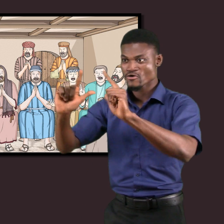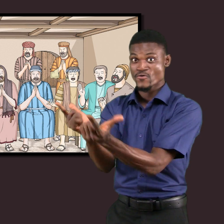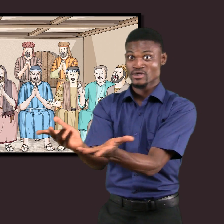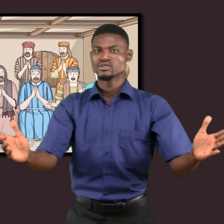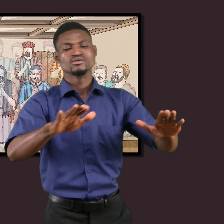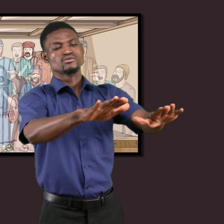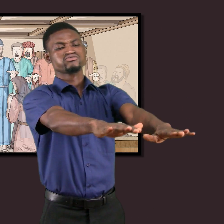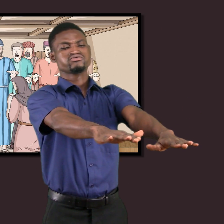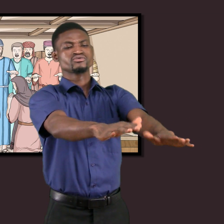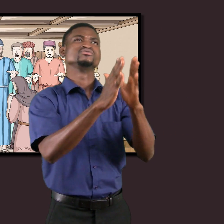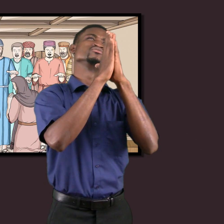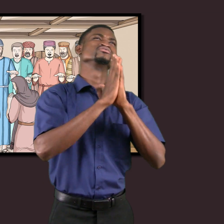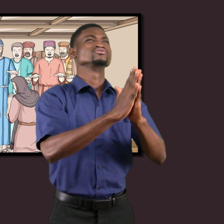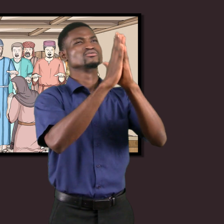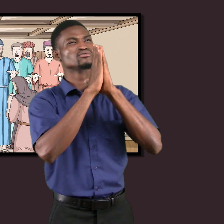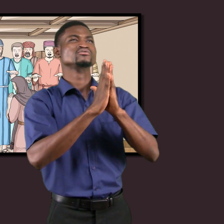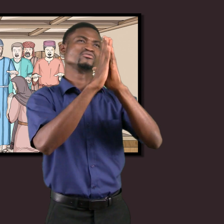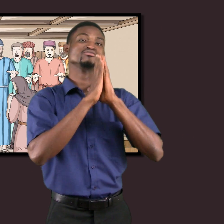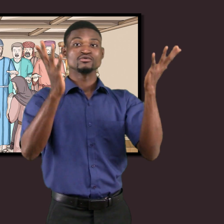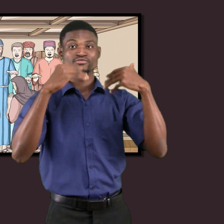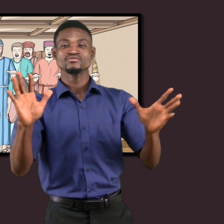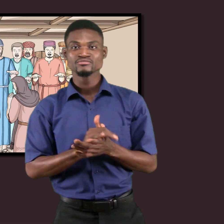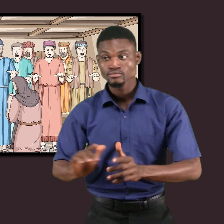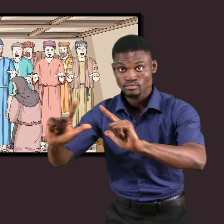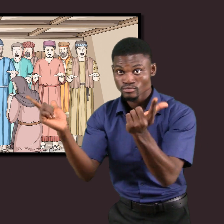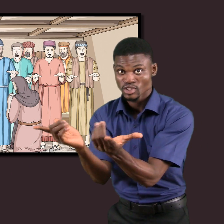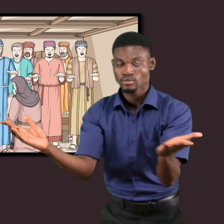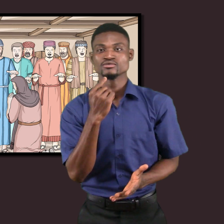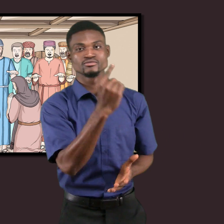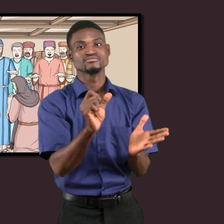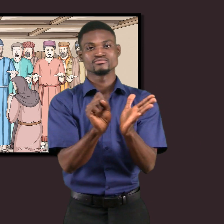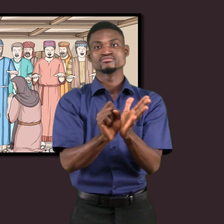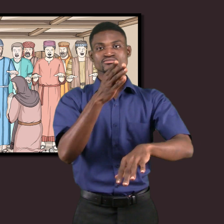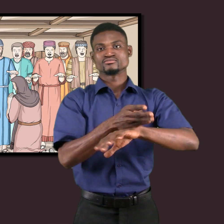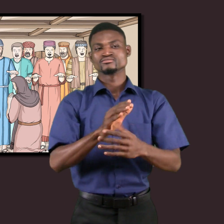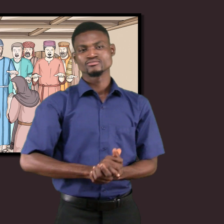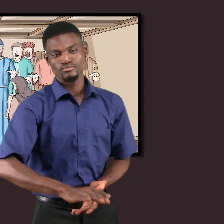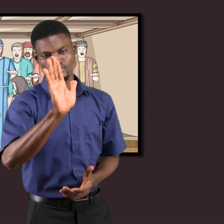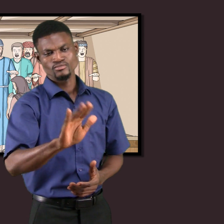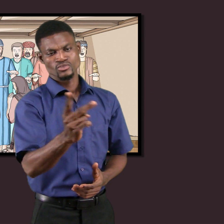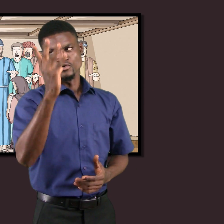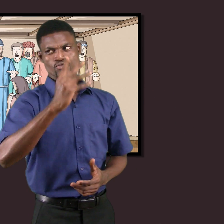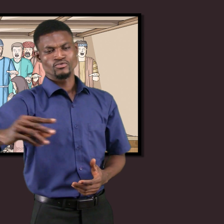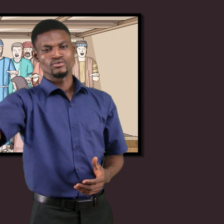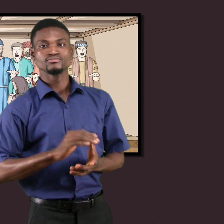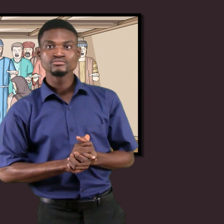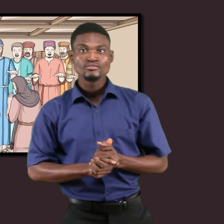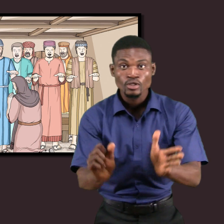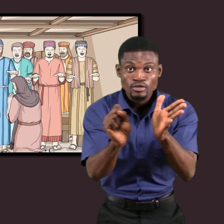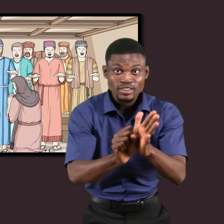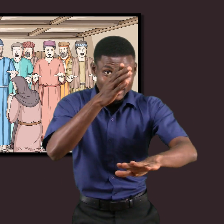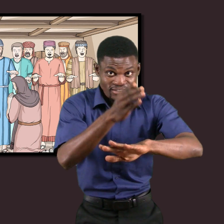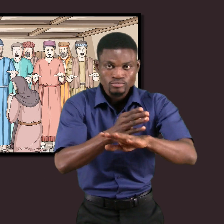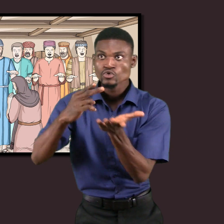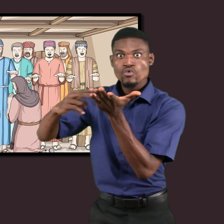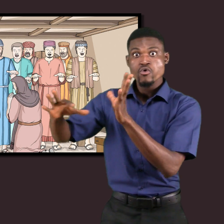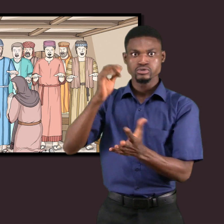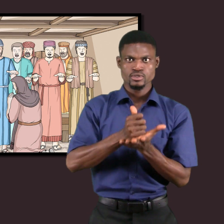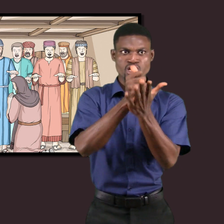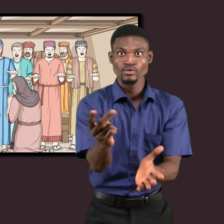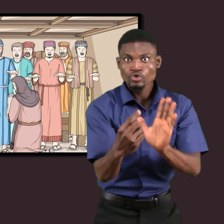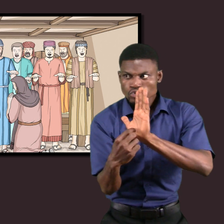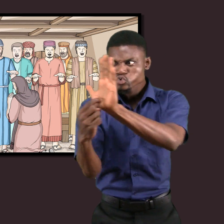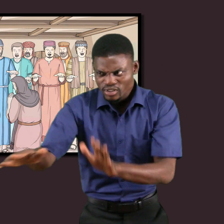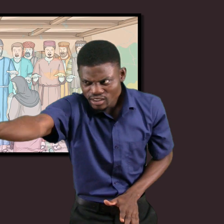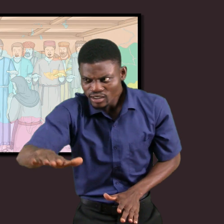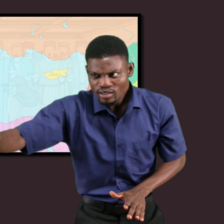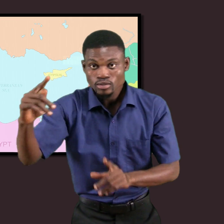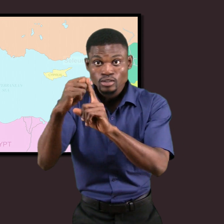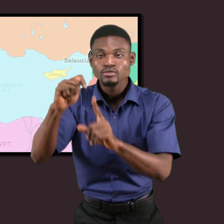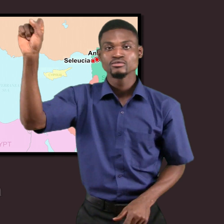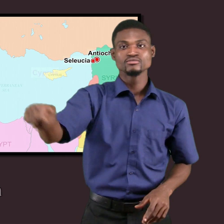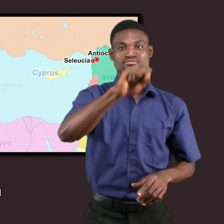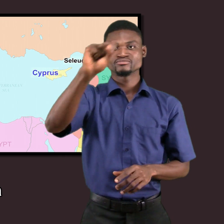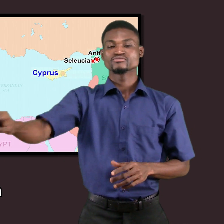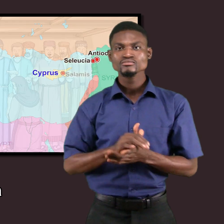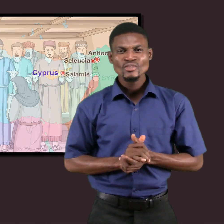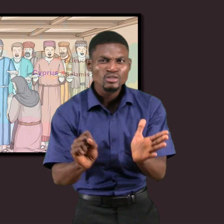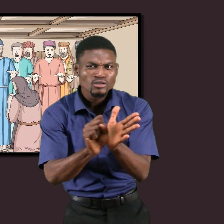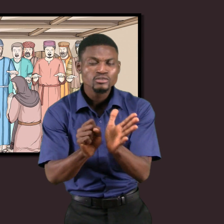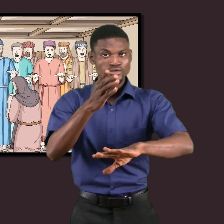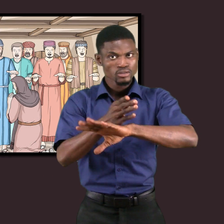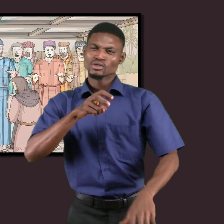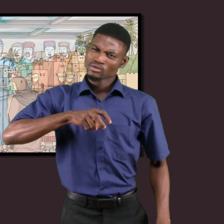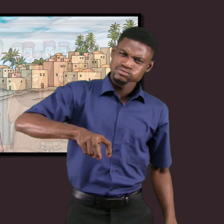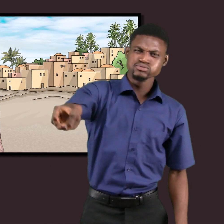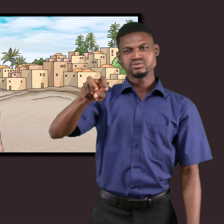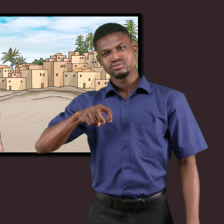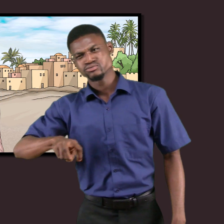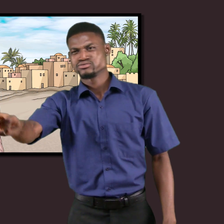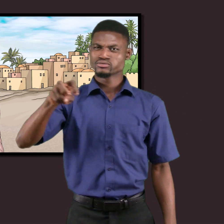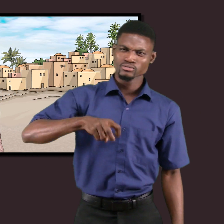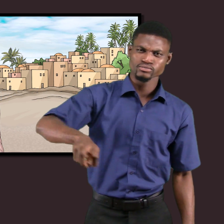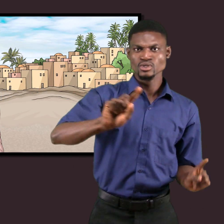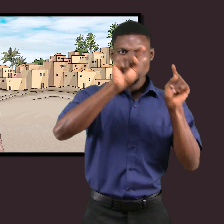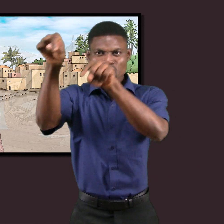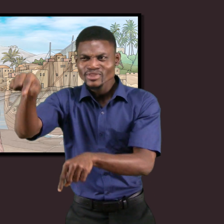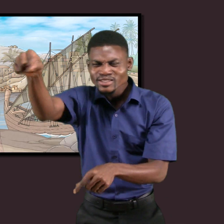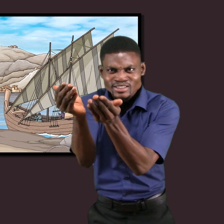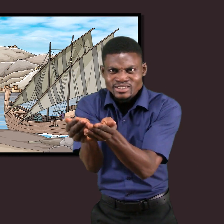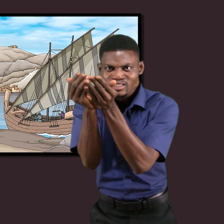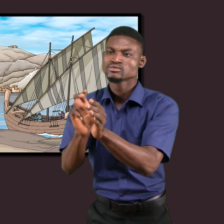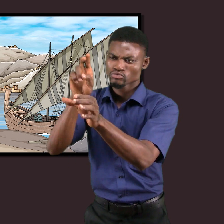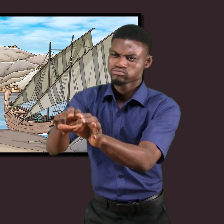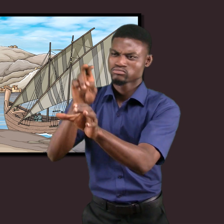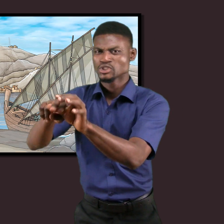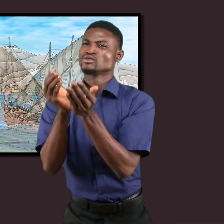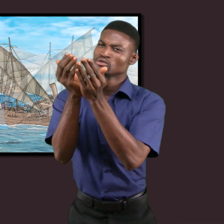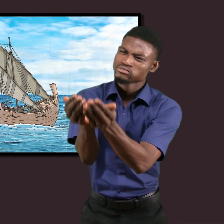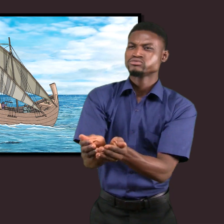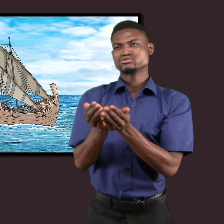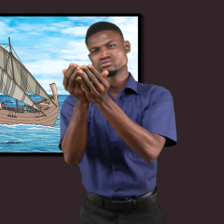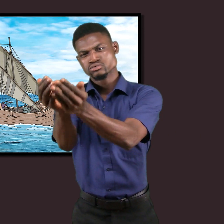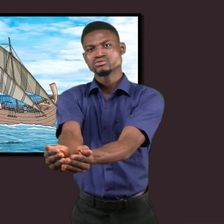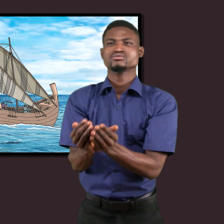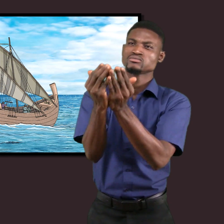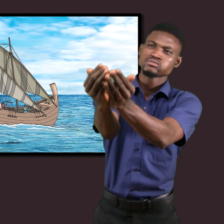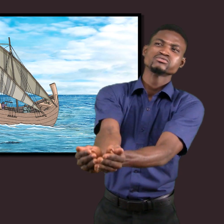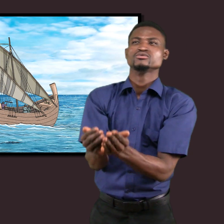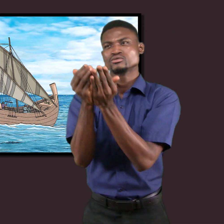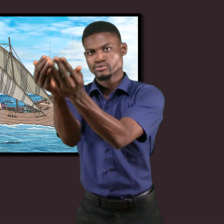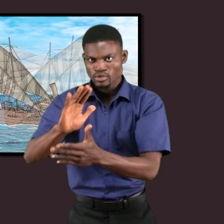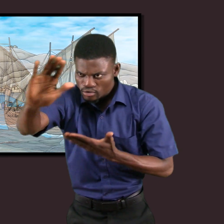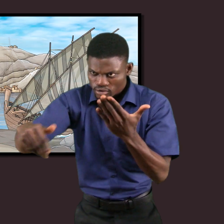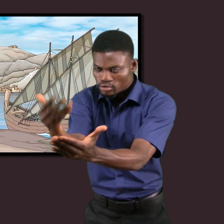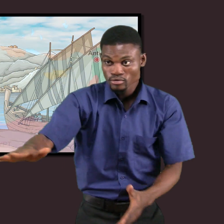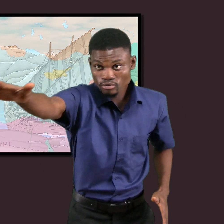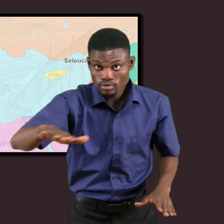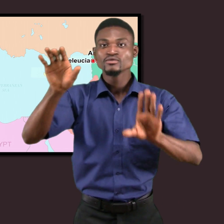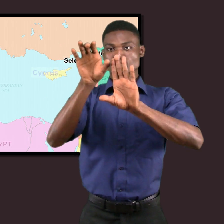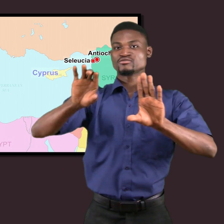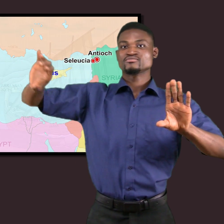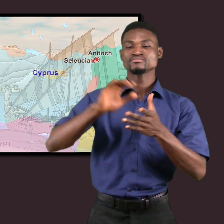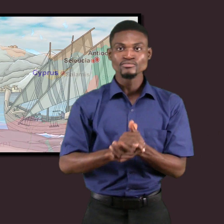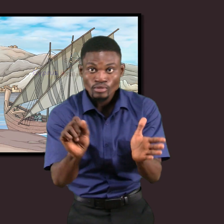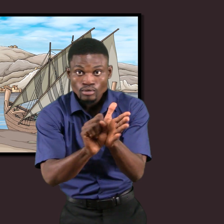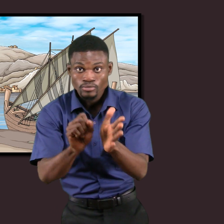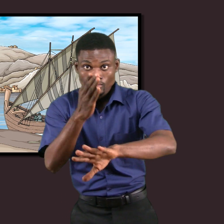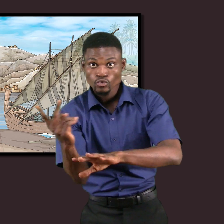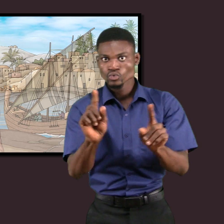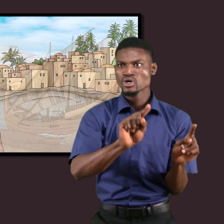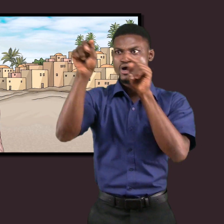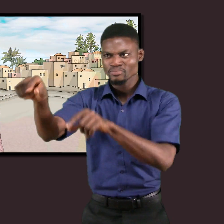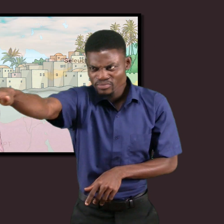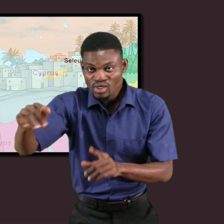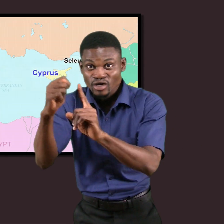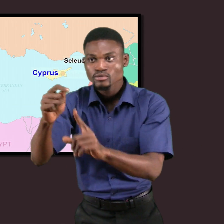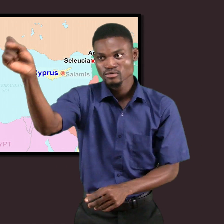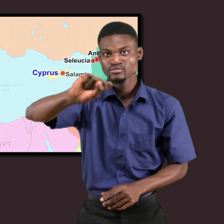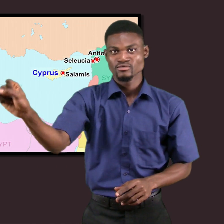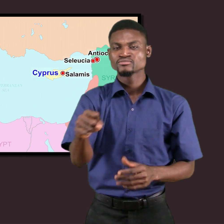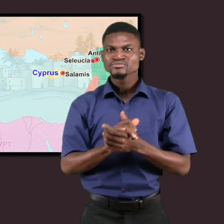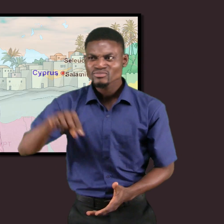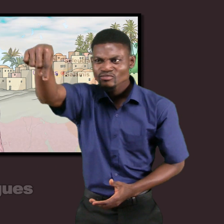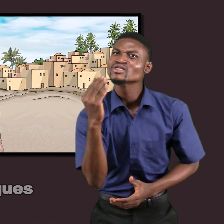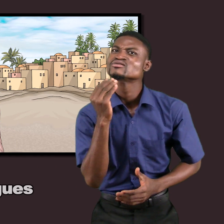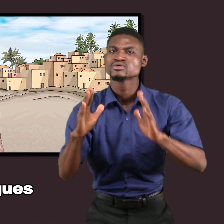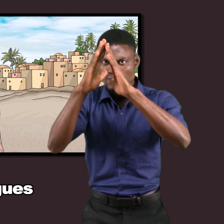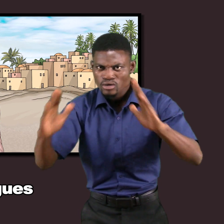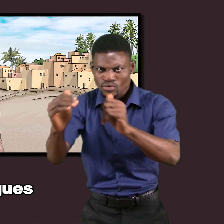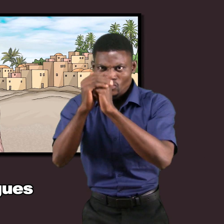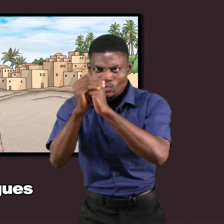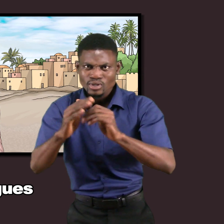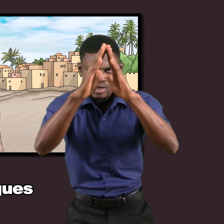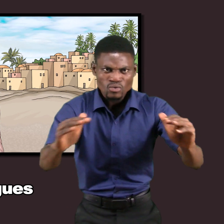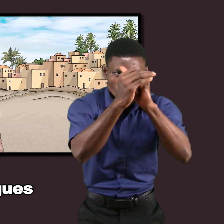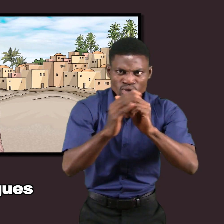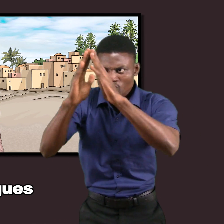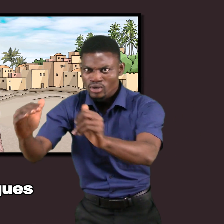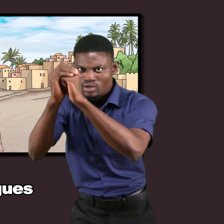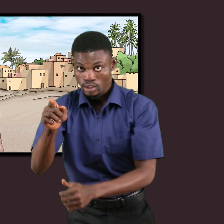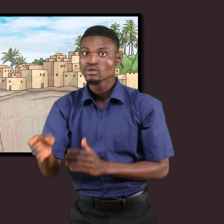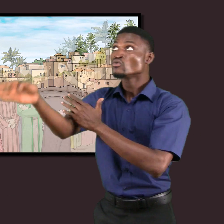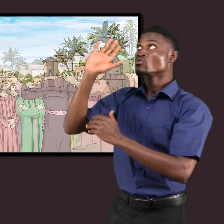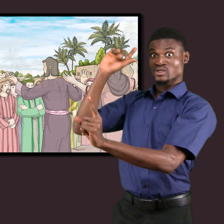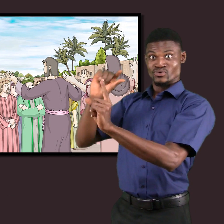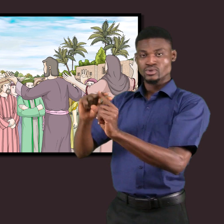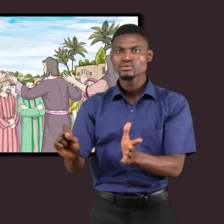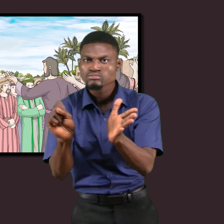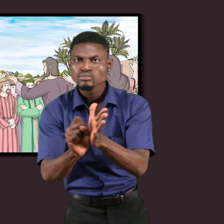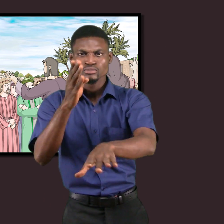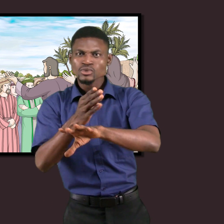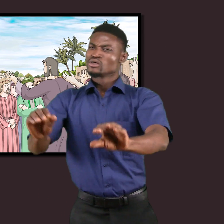And after they had fasted and prayed, they laid their hands on them and sent them off. So Barnabas and Saul, sent forth by the Holy Spirit, went down to Seleucia and sailed from there to Cyprus. When they arrived at Salamis, they proclaimed the word of God in the Jewish synagogues.